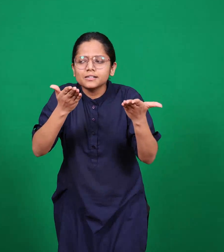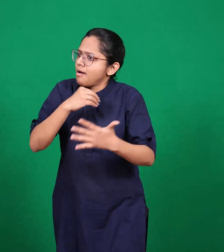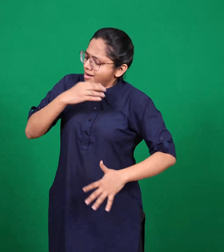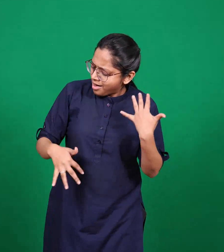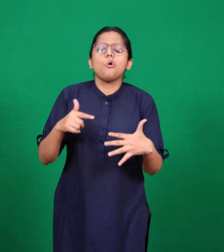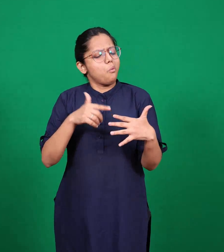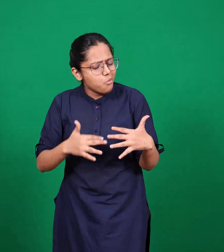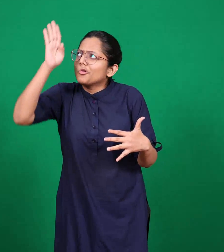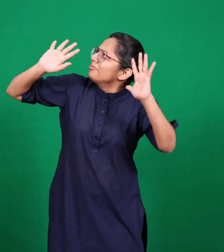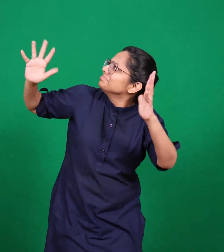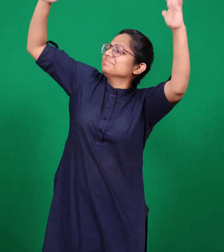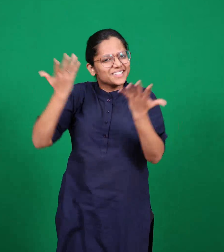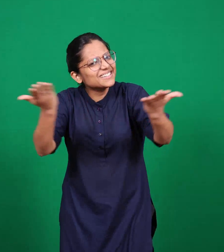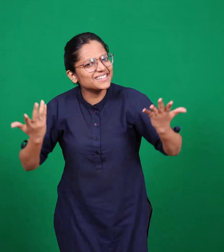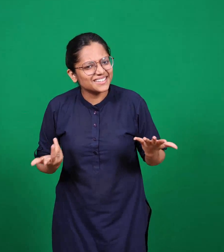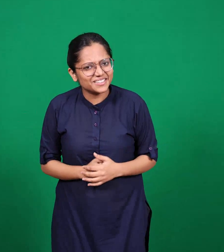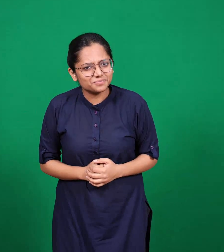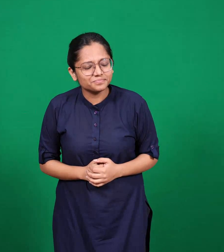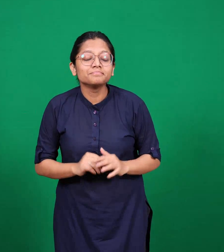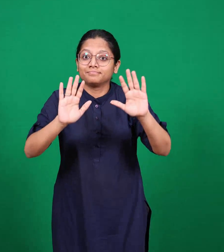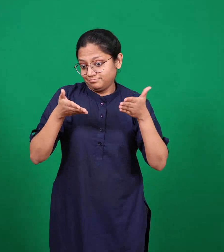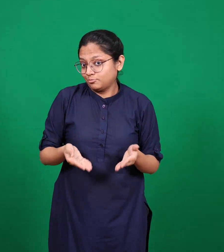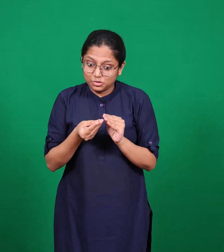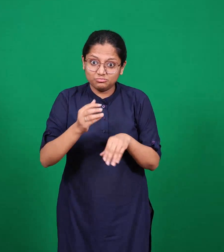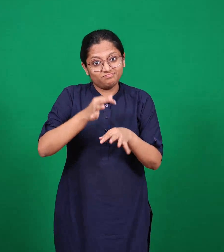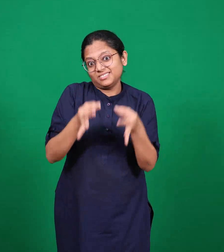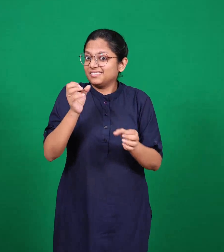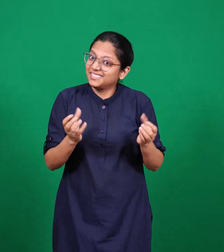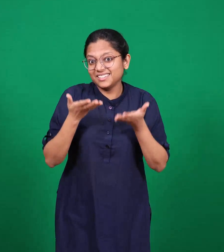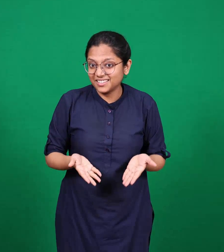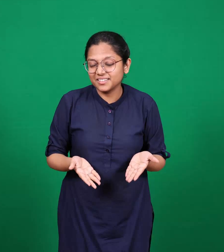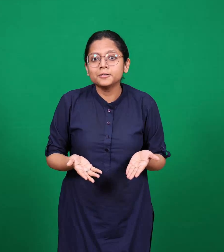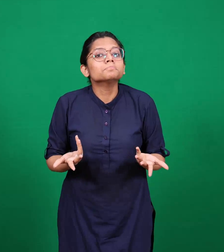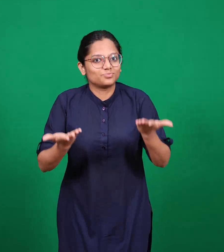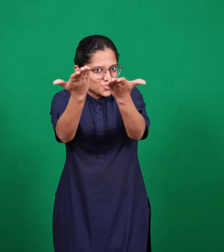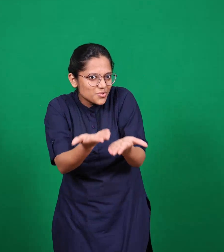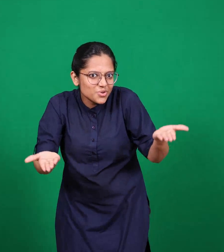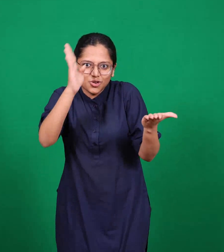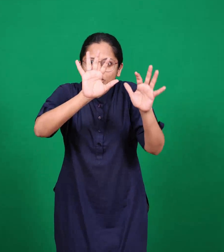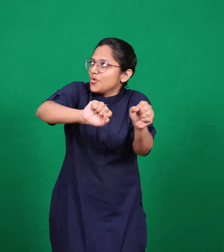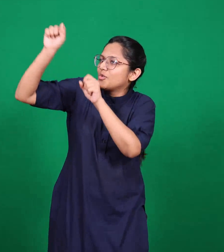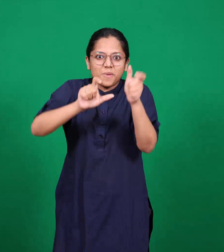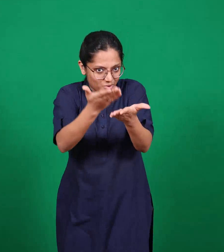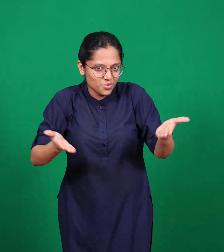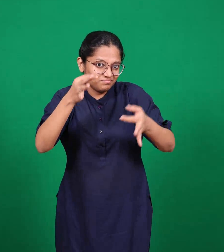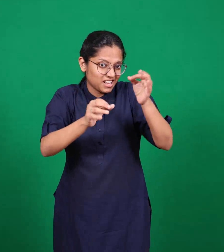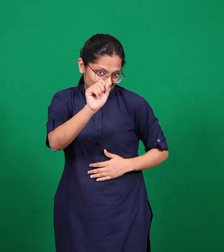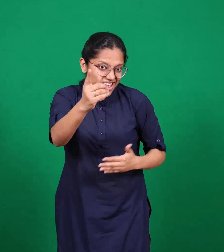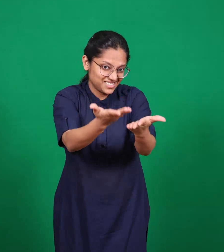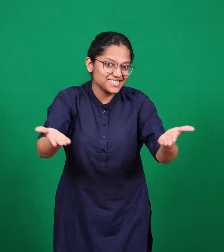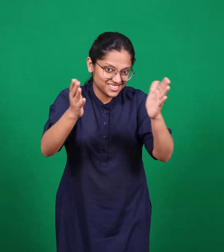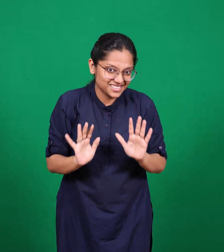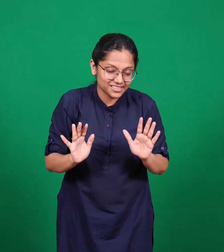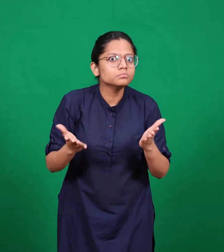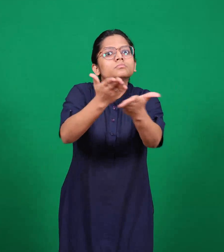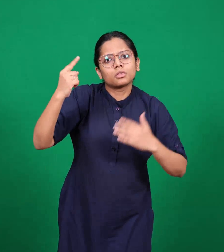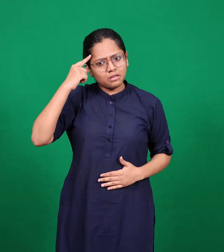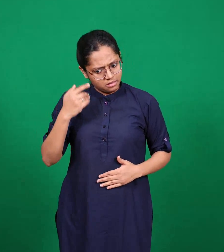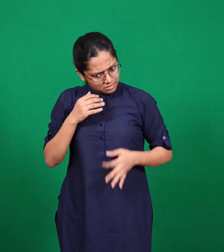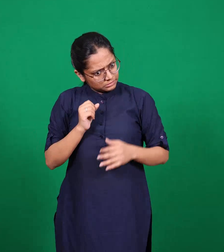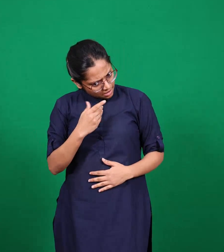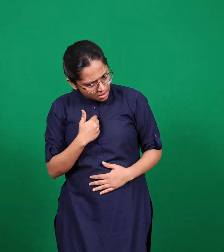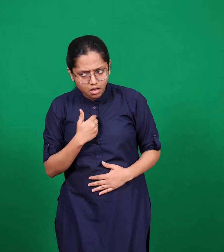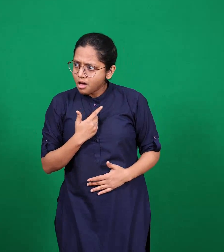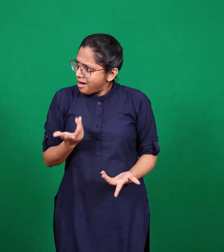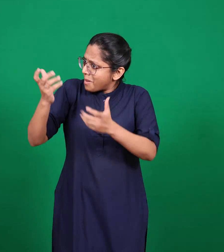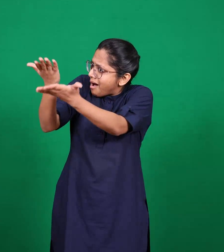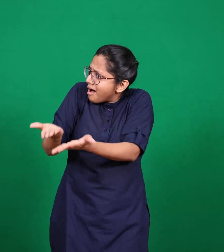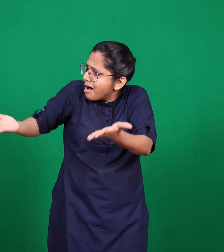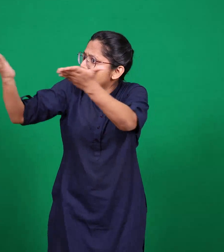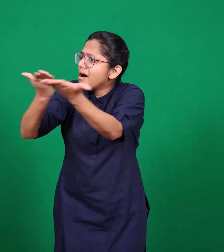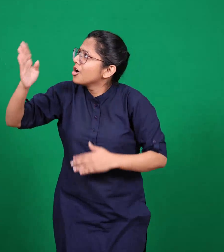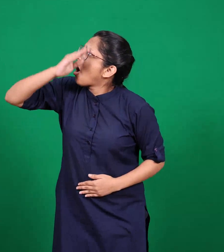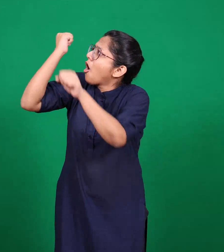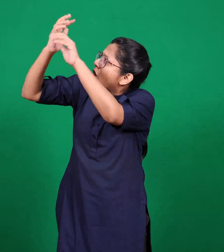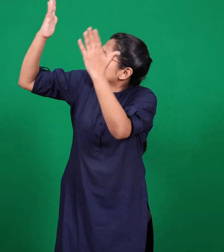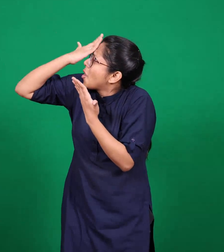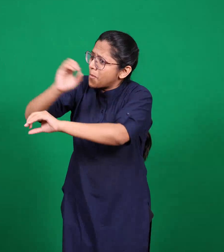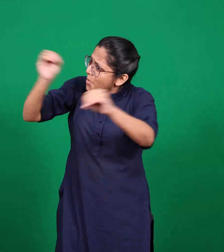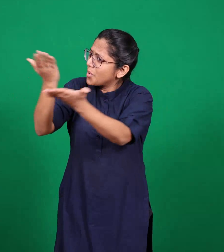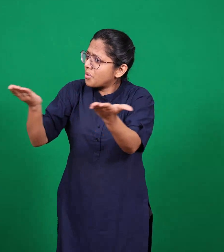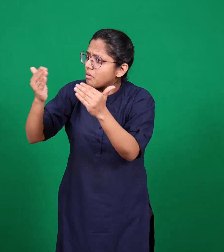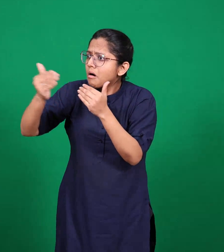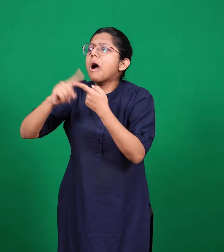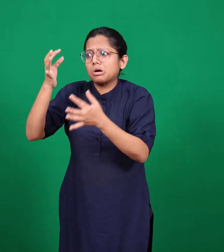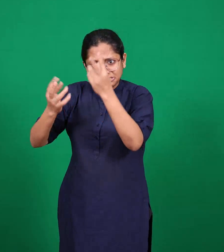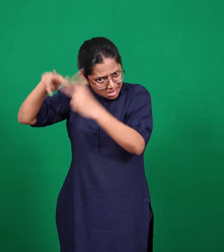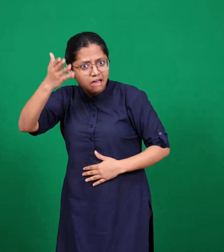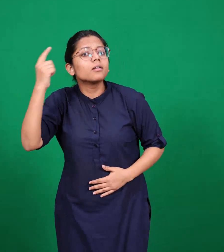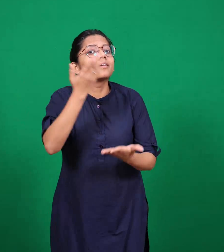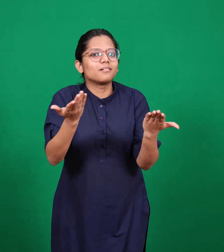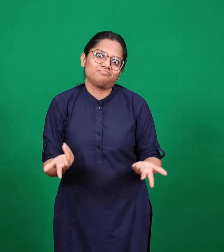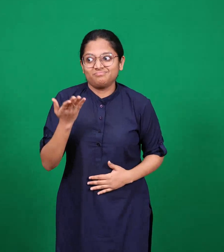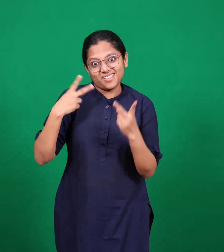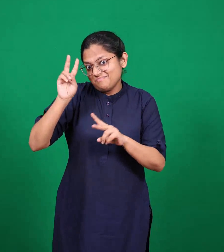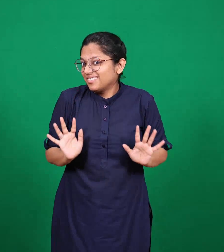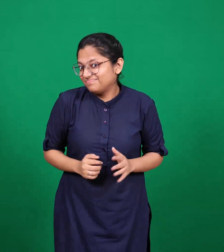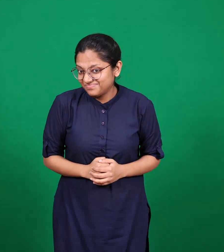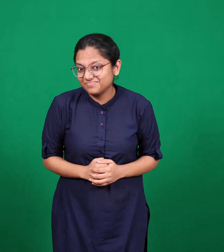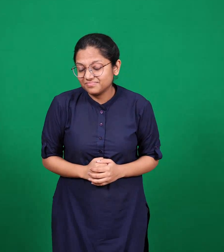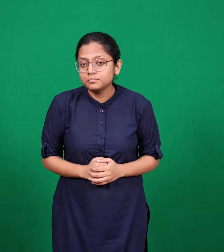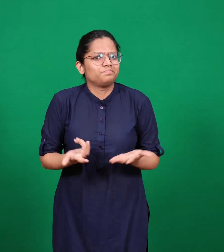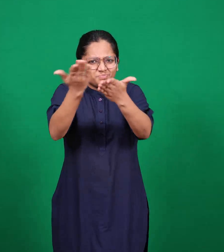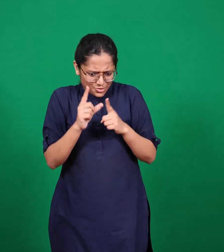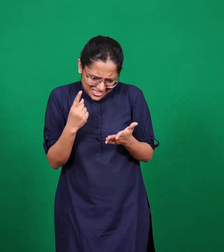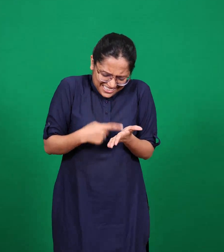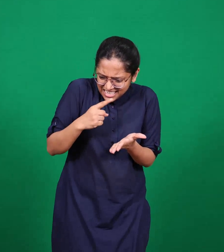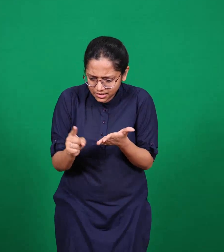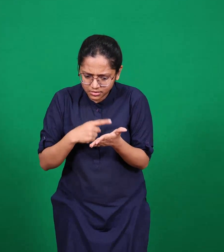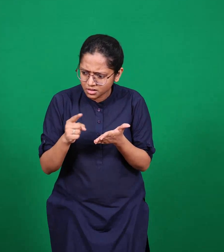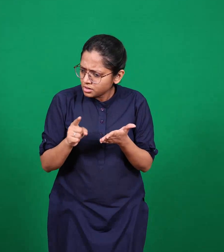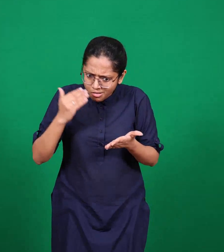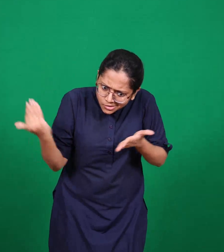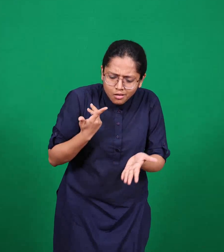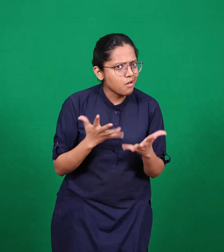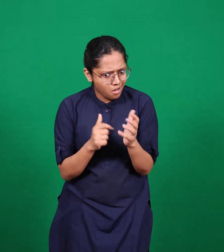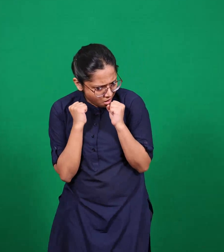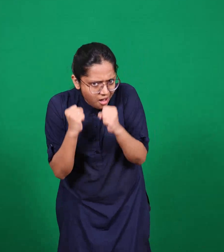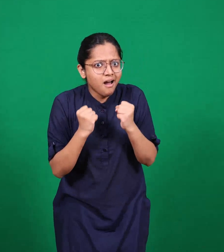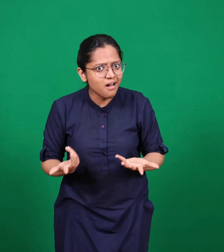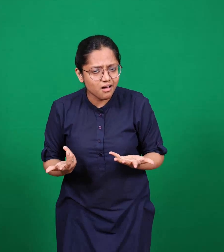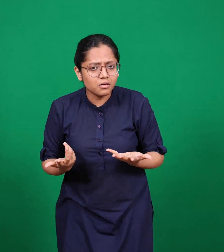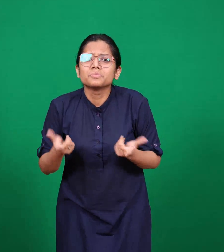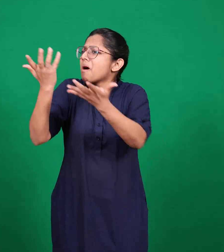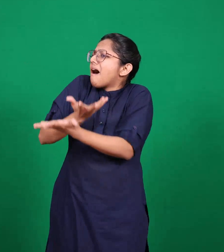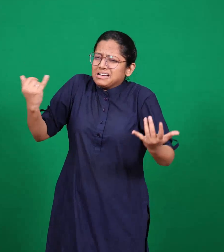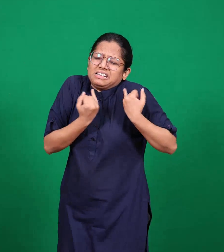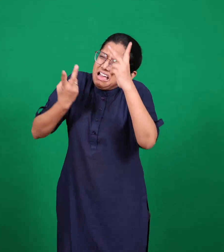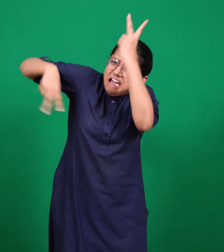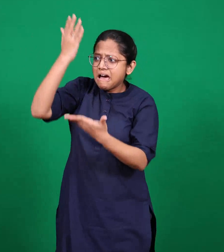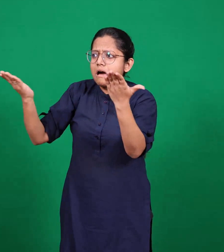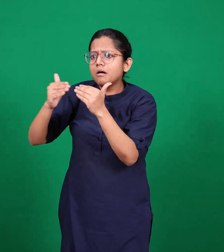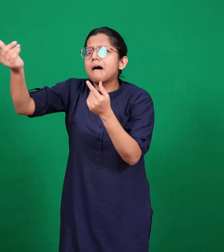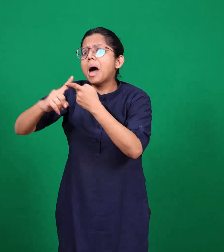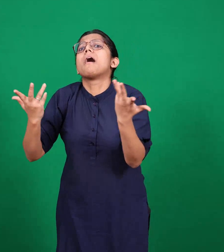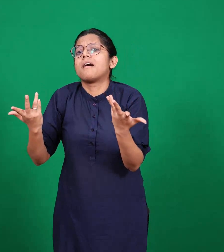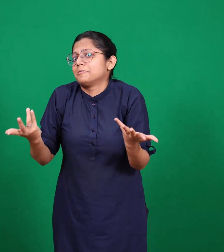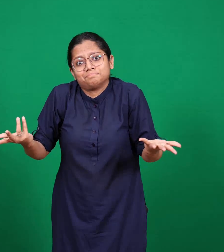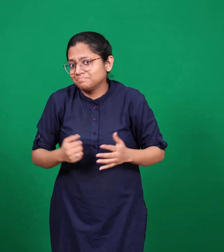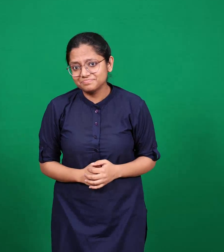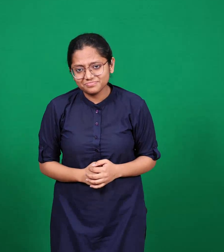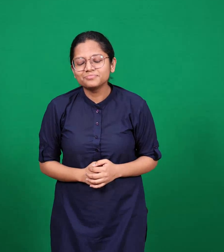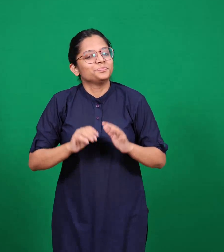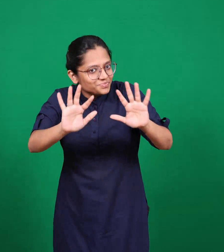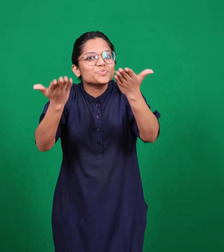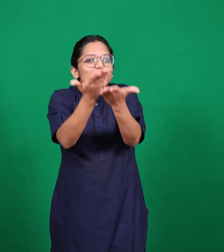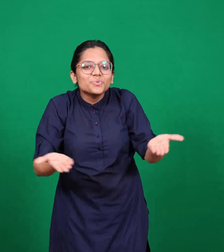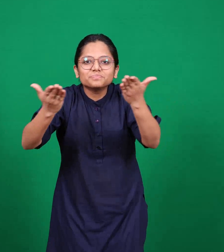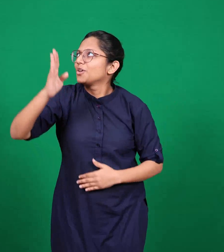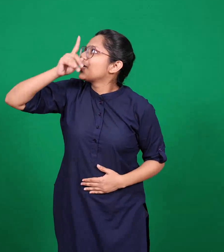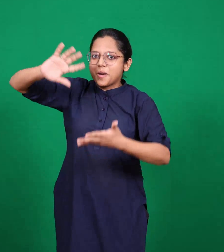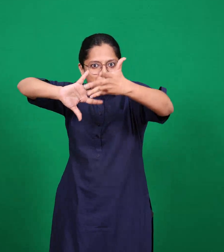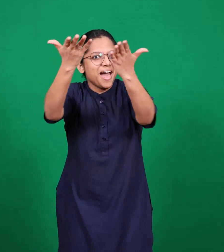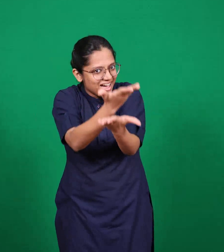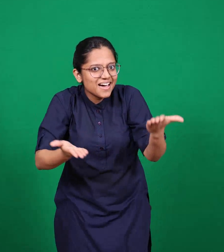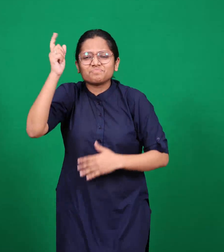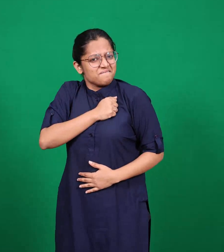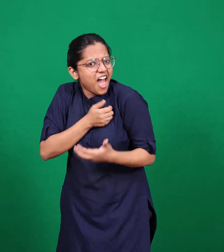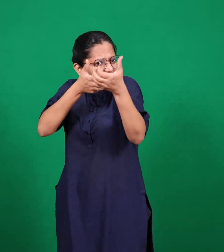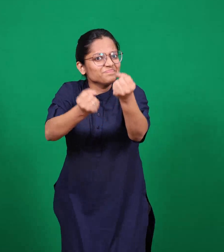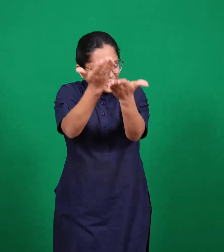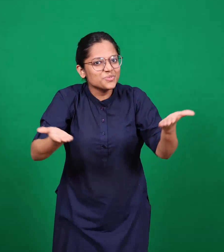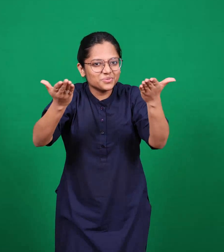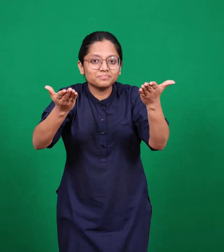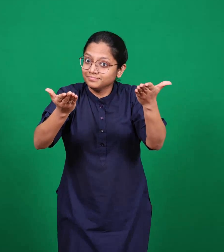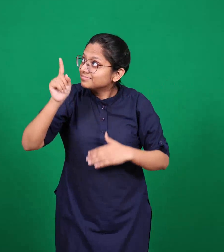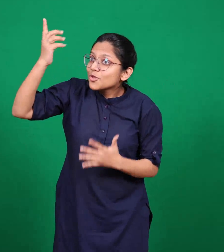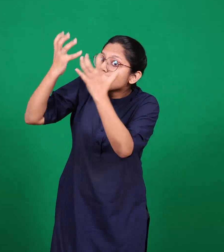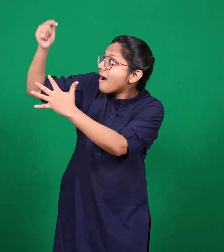For it is time for judgment to begin with the family of God; and if it begins with us, what will the outcome be for those who disobey the gospel of God? And, "If it is hard for the righteous to be saved, what will become of the ungodly and the sinner?"